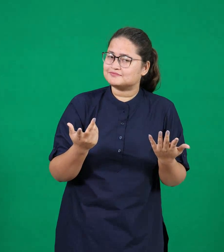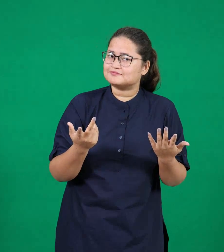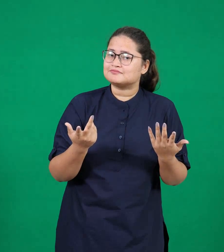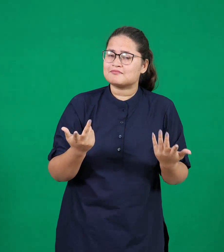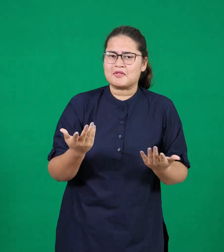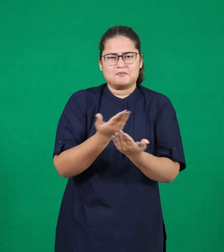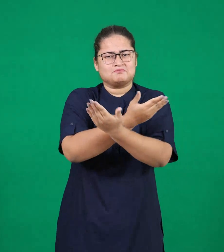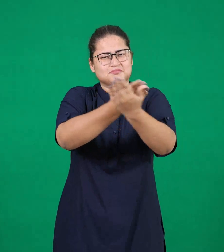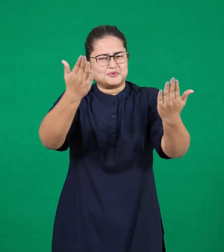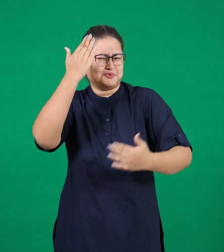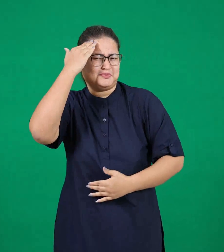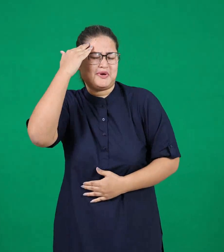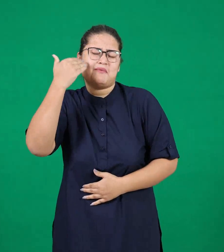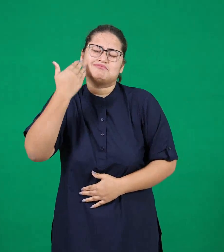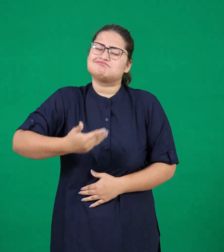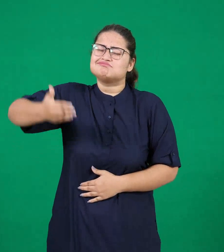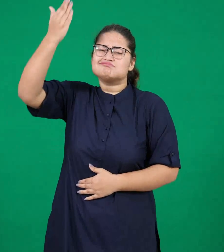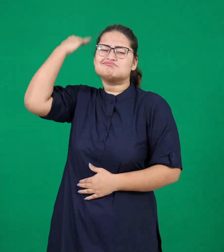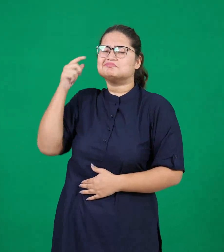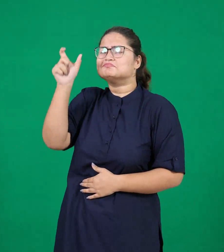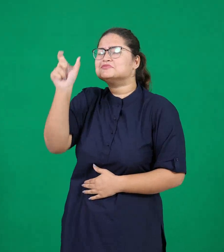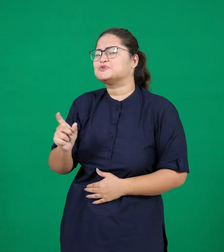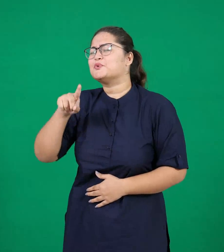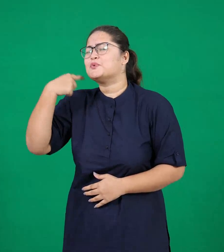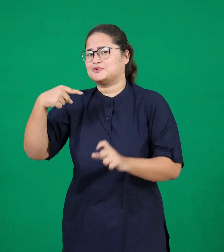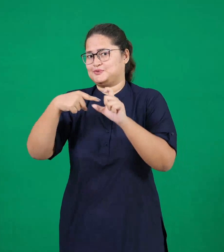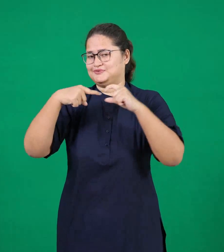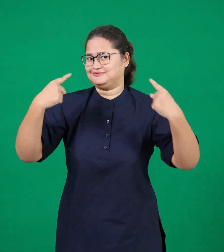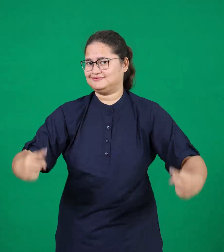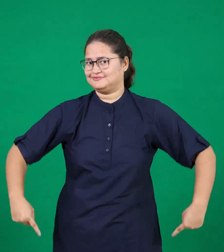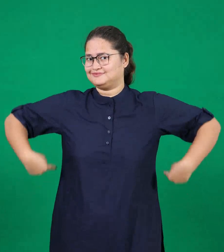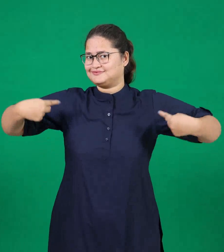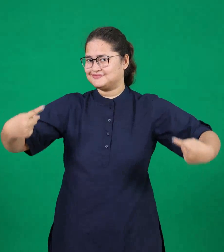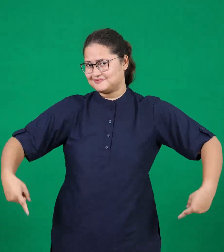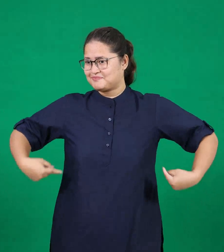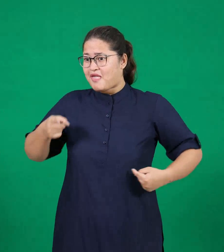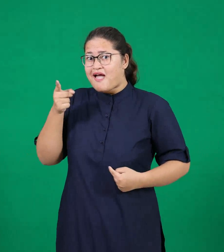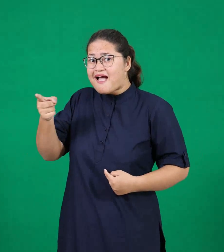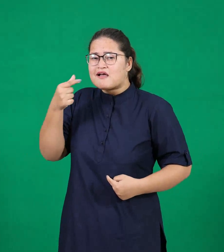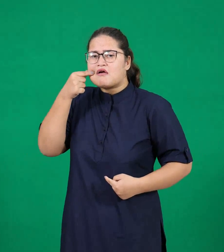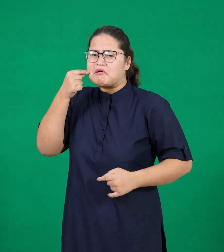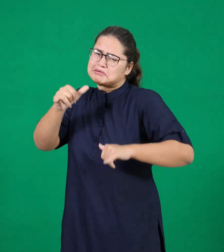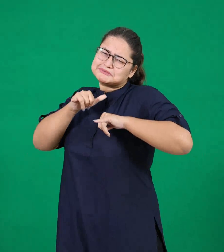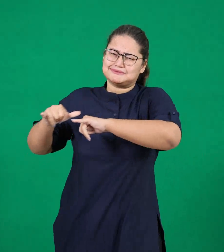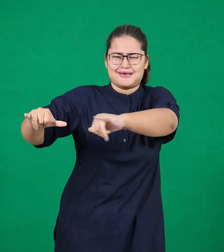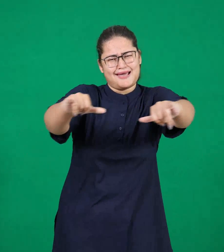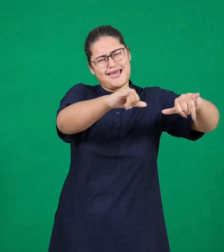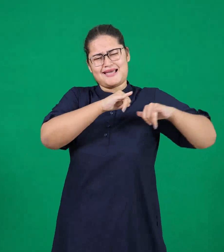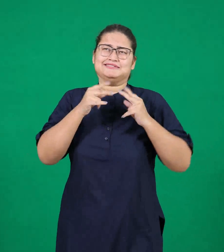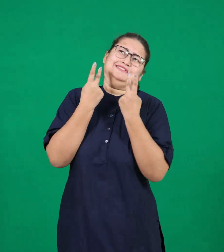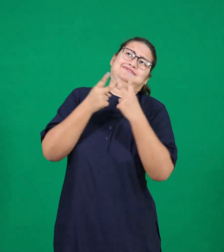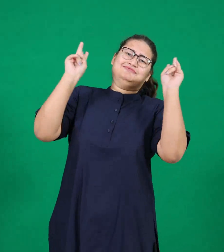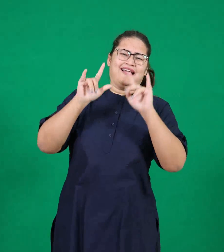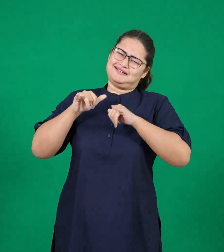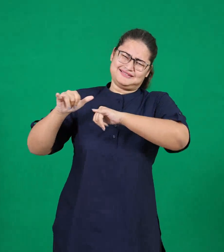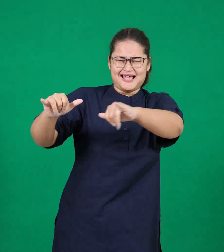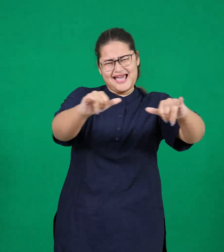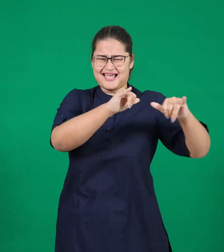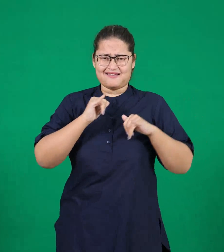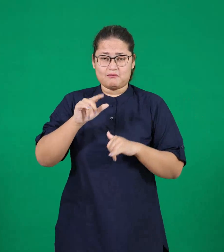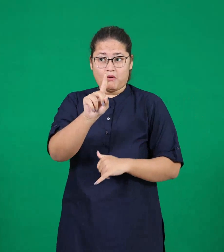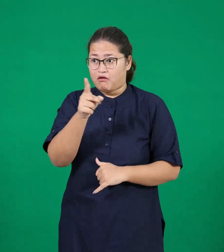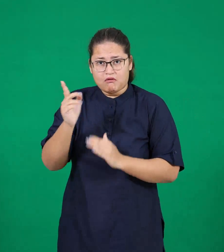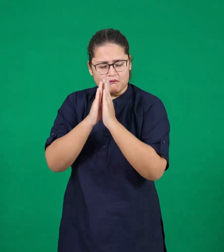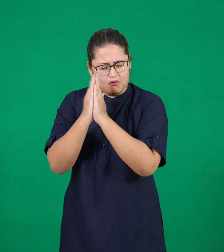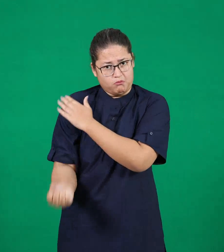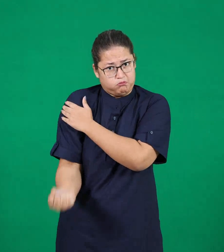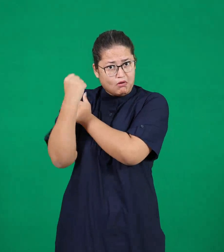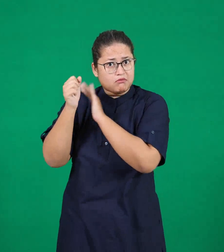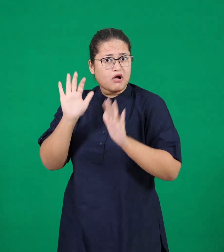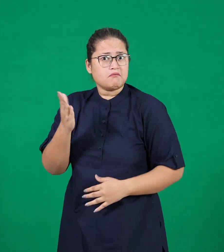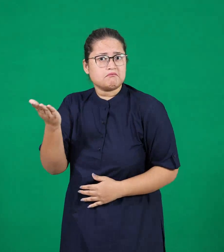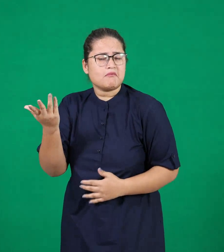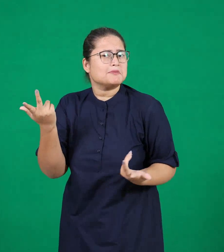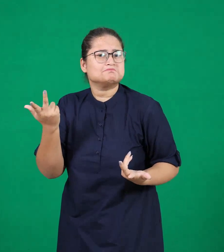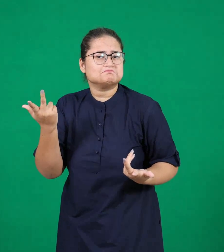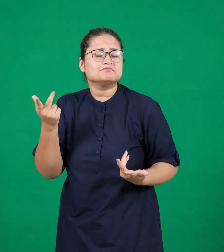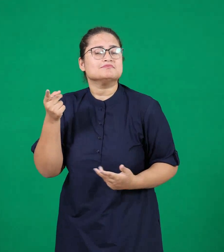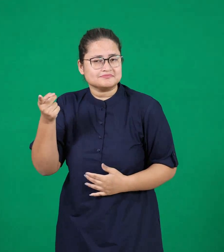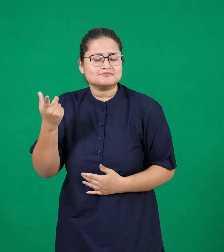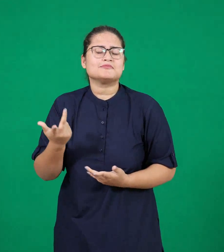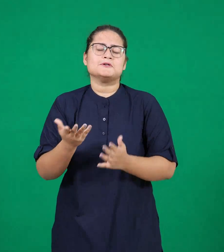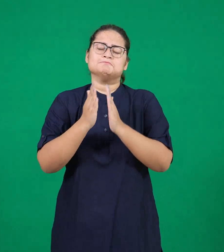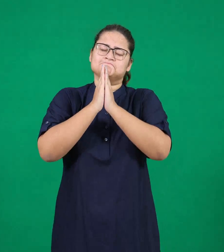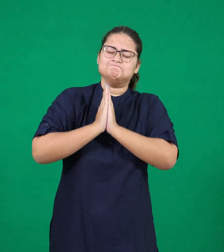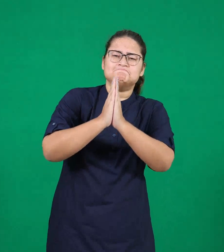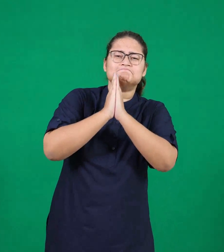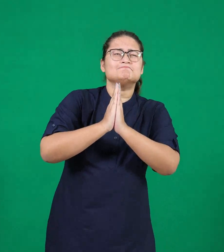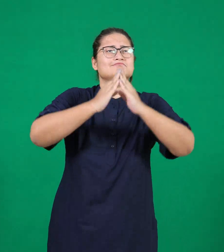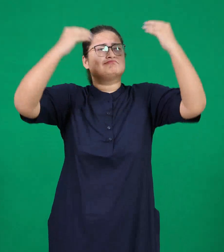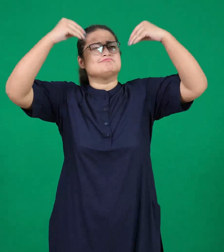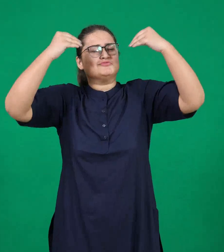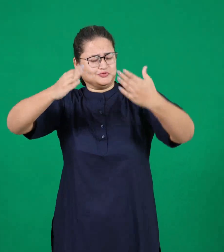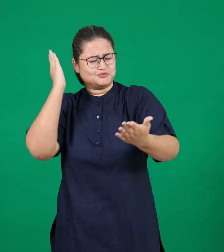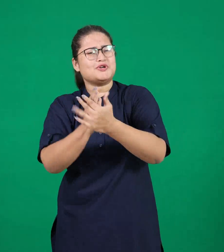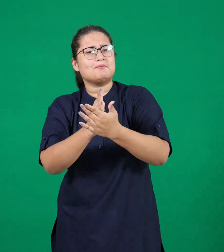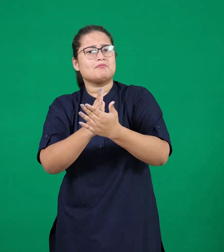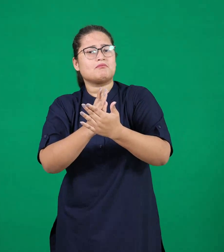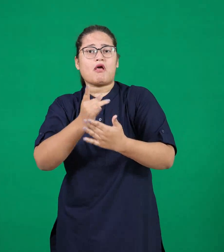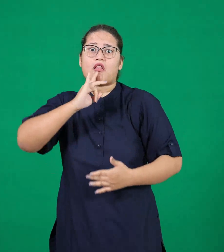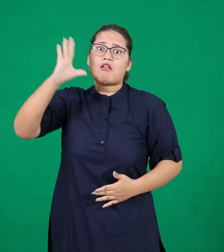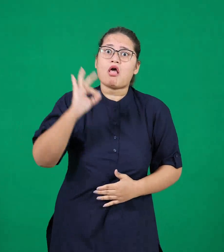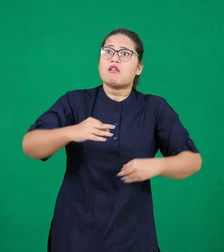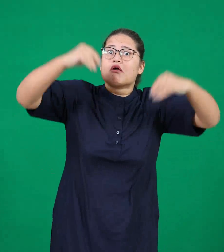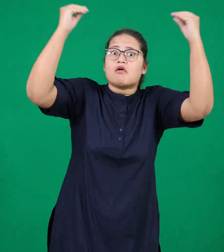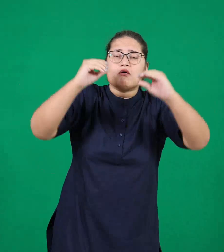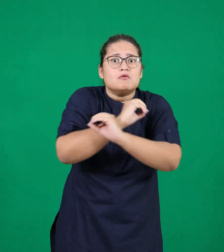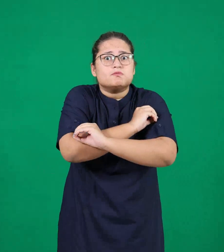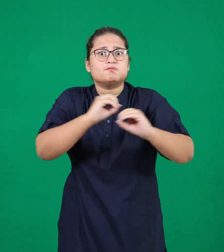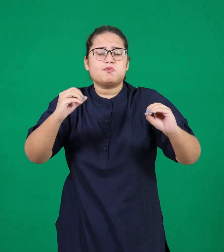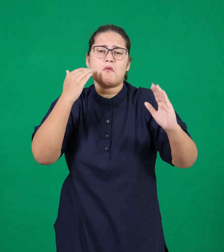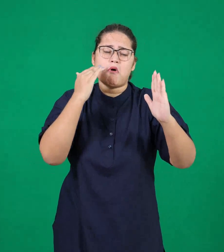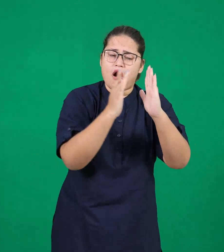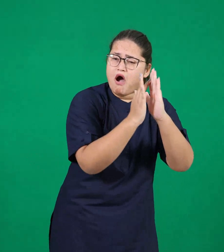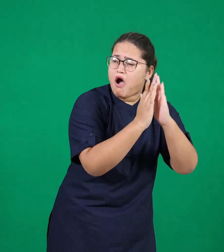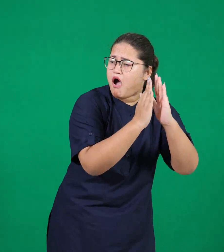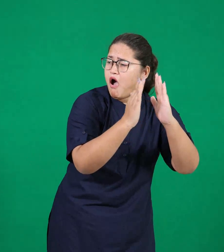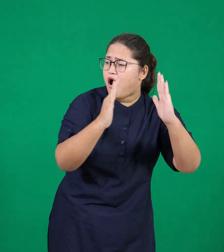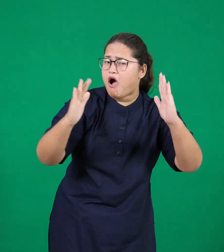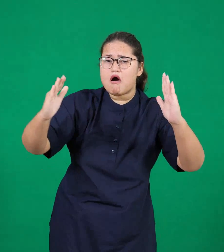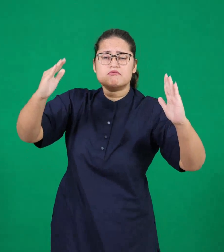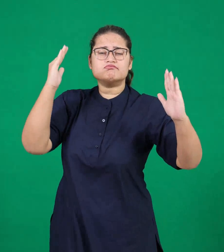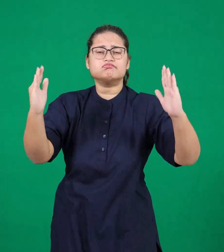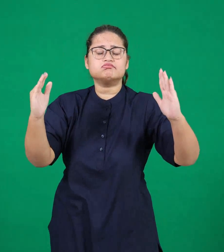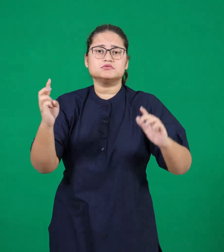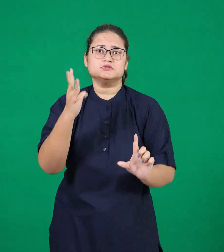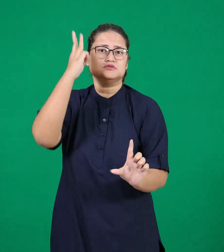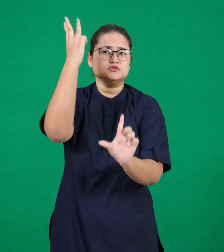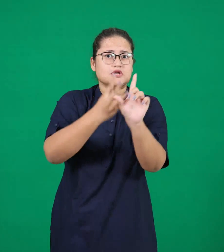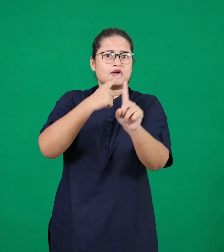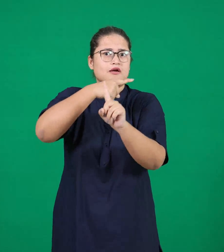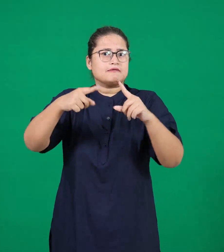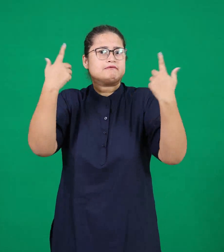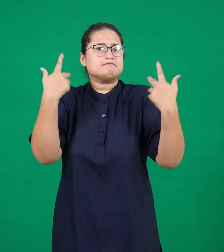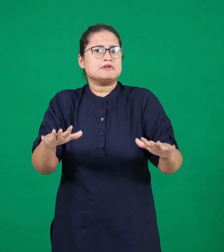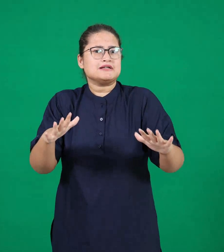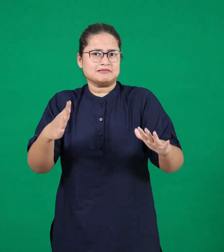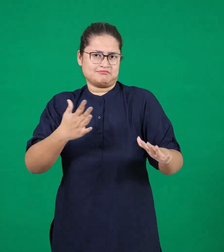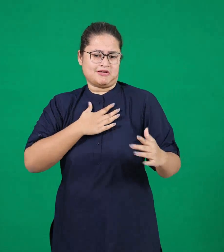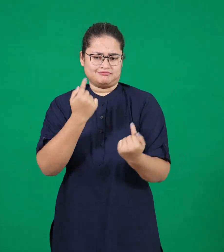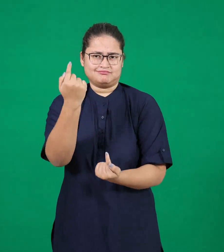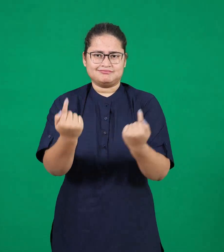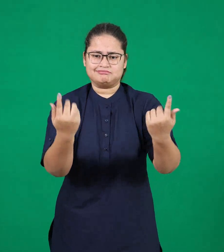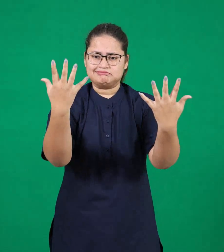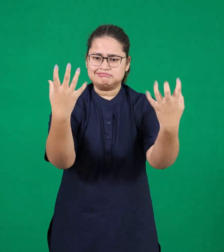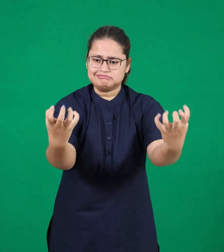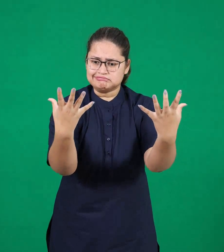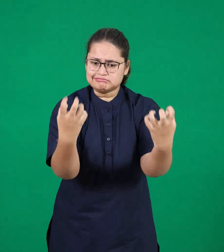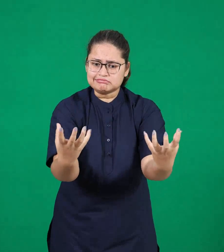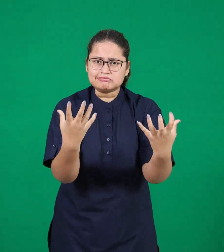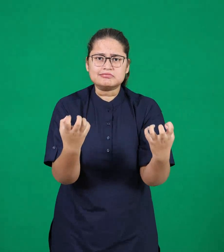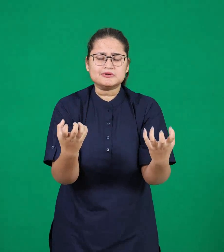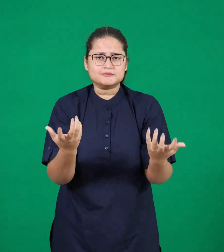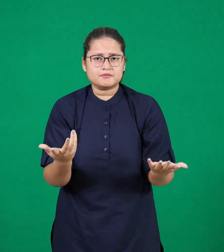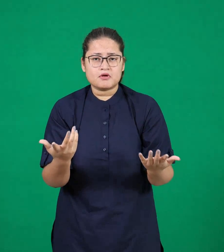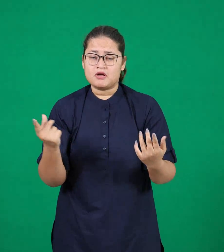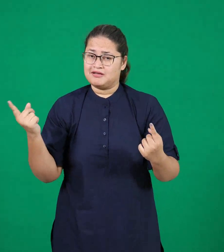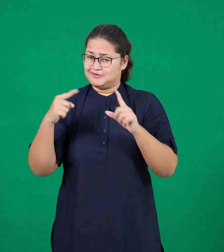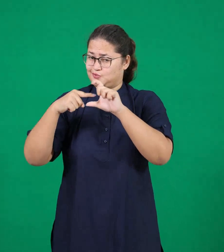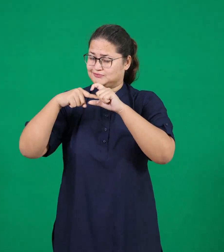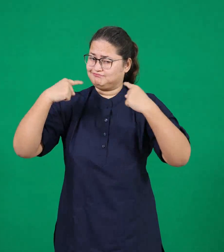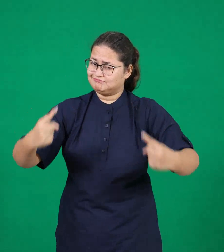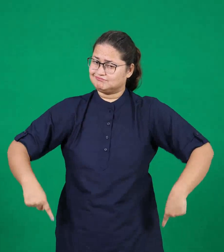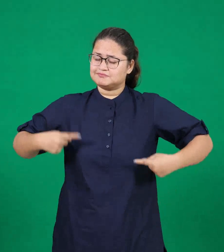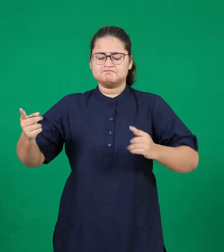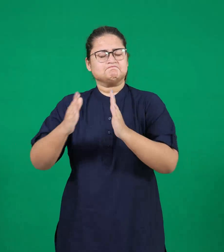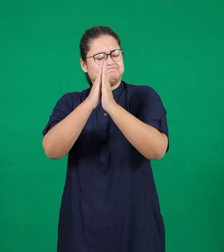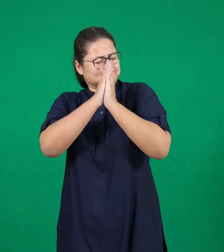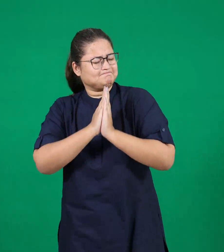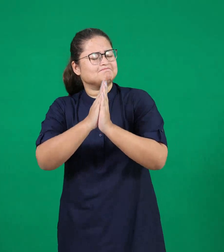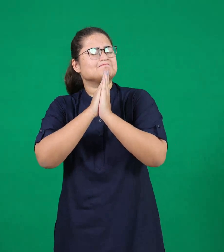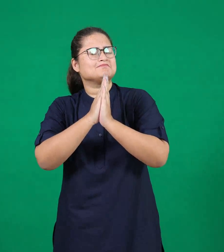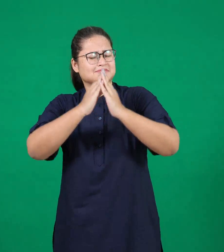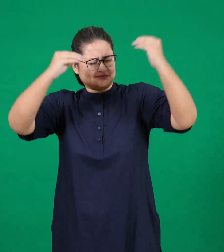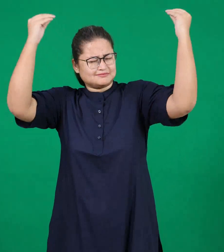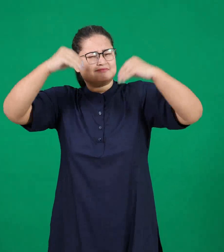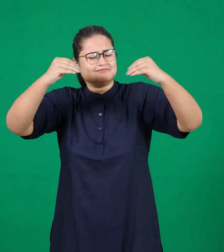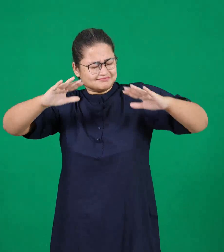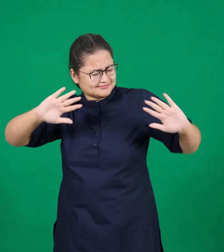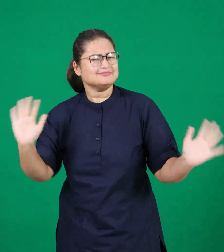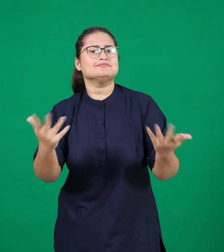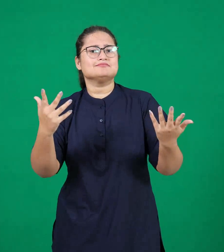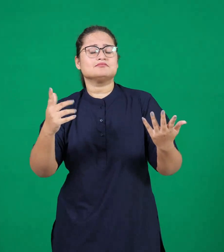He prayed earnestly that it would not rain, and it did not rain on the land for three and a half years.